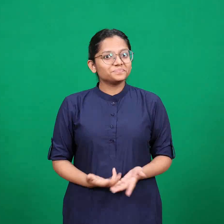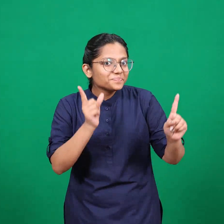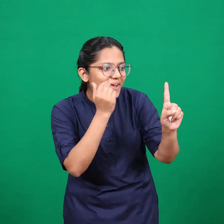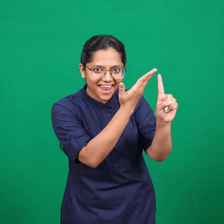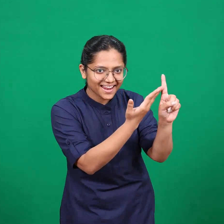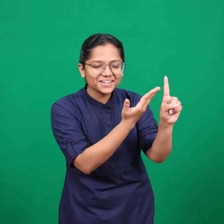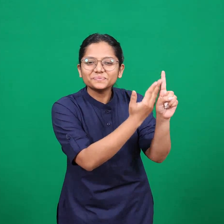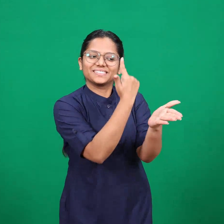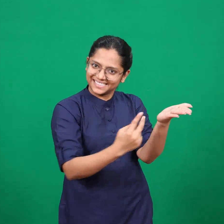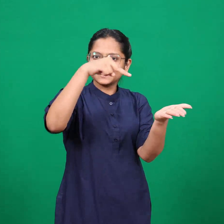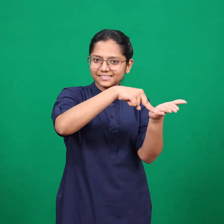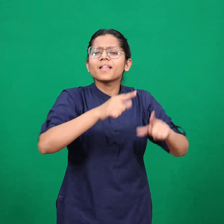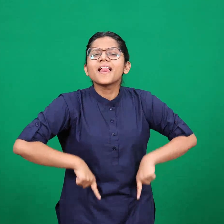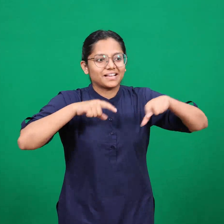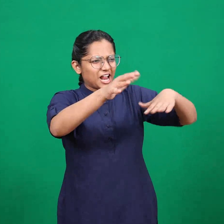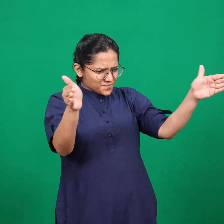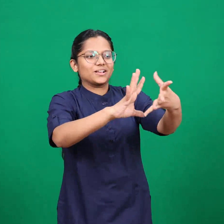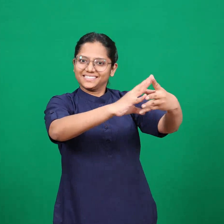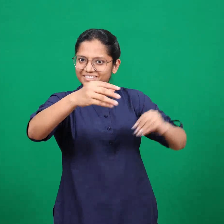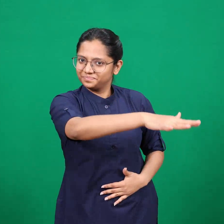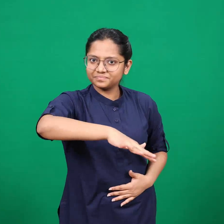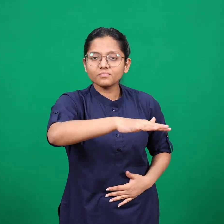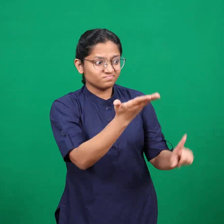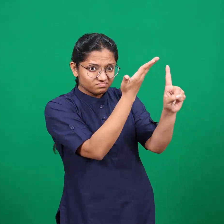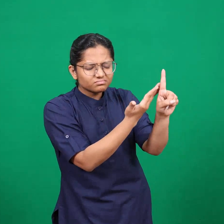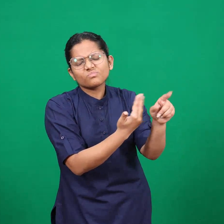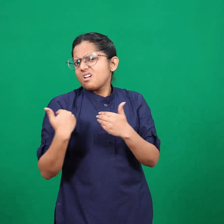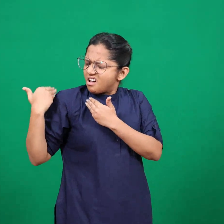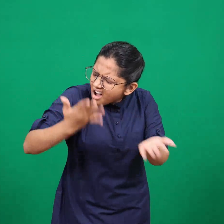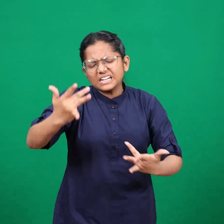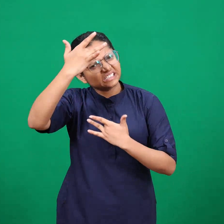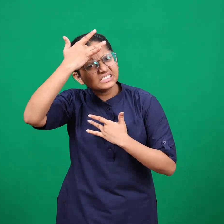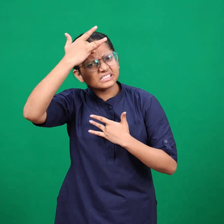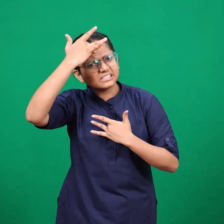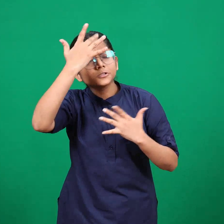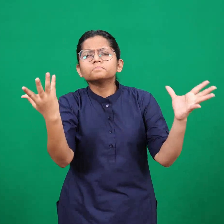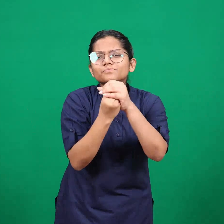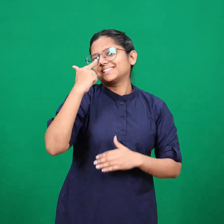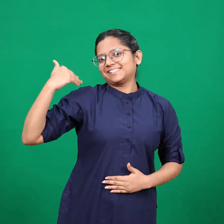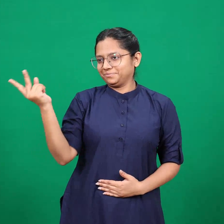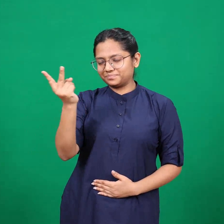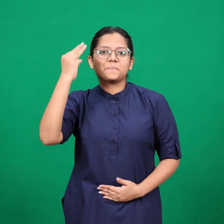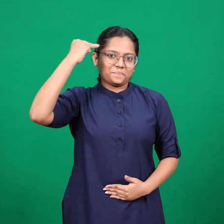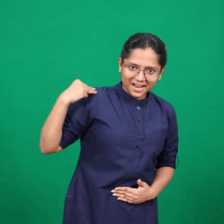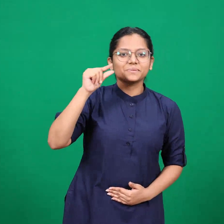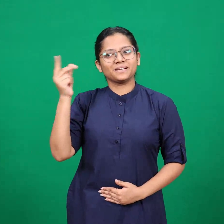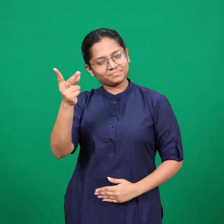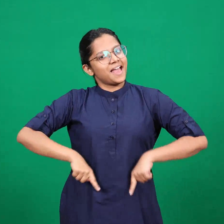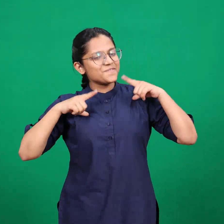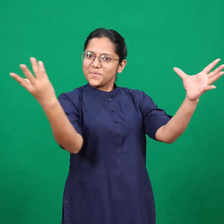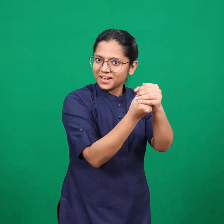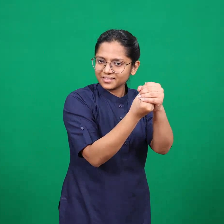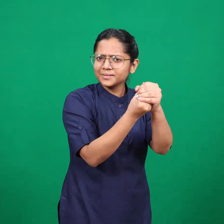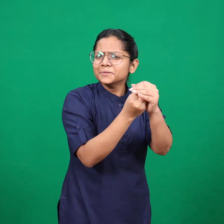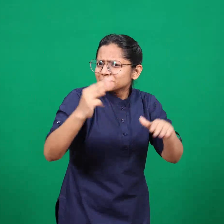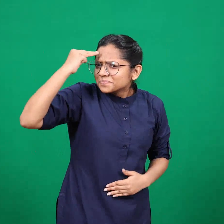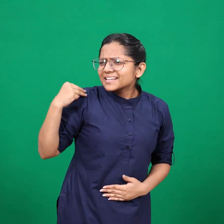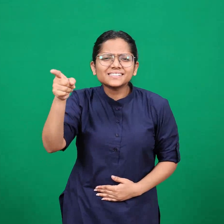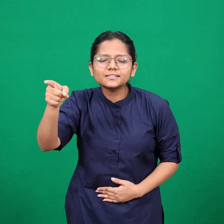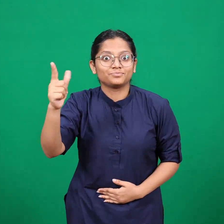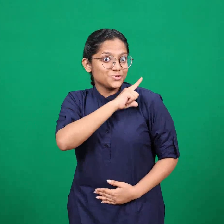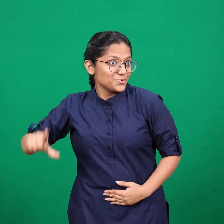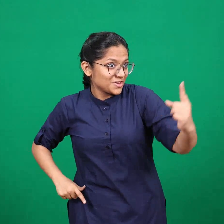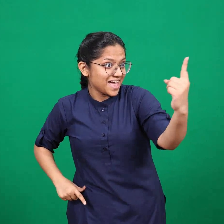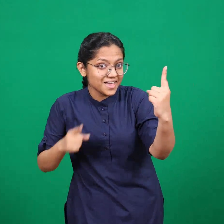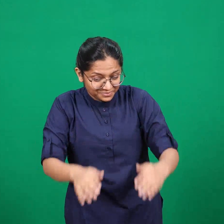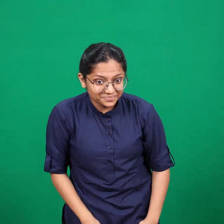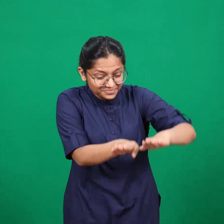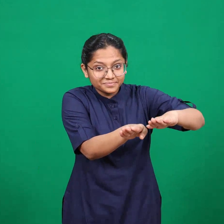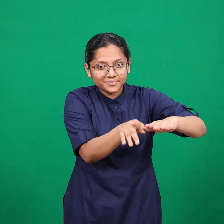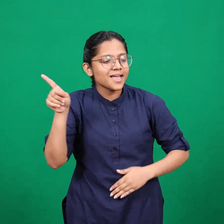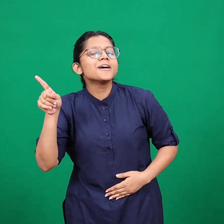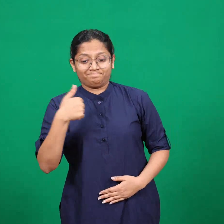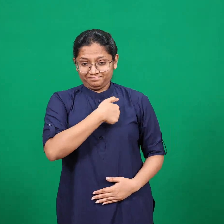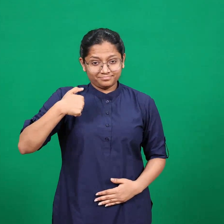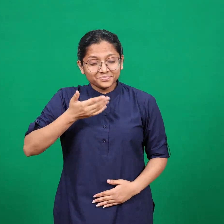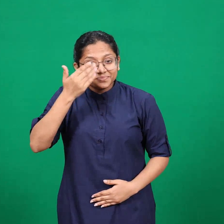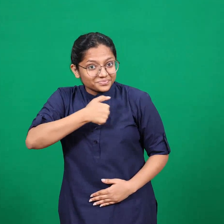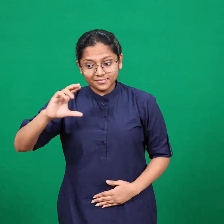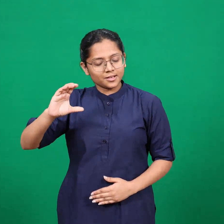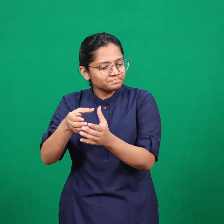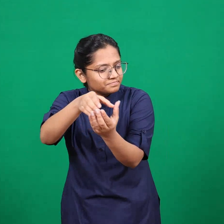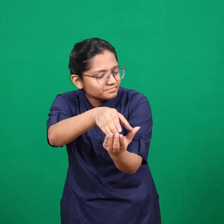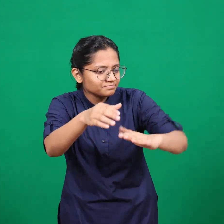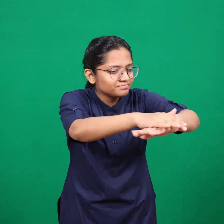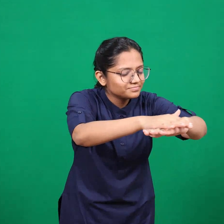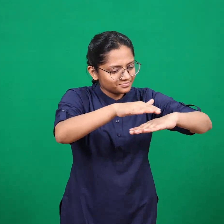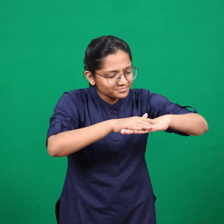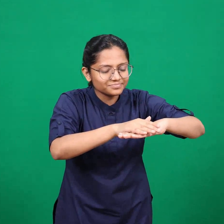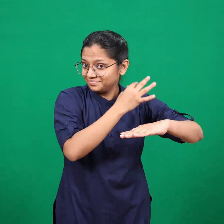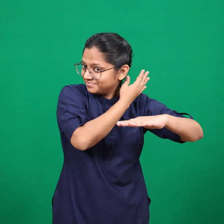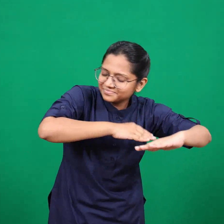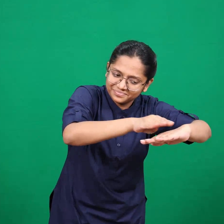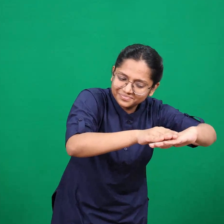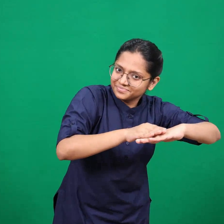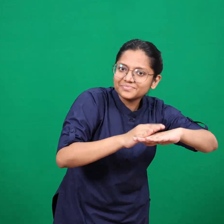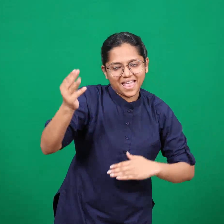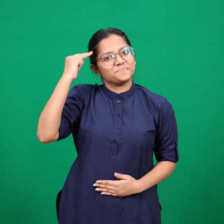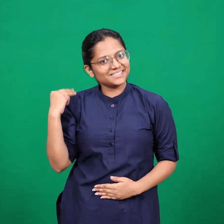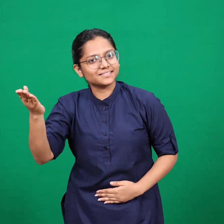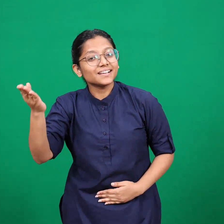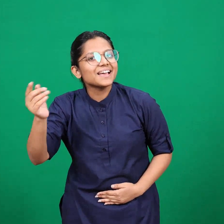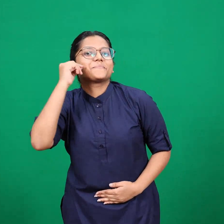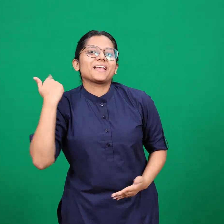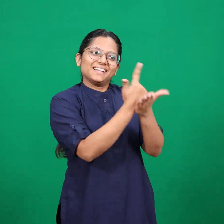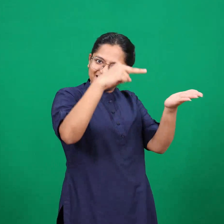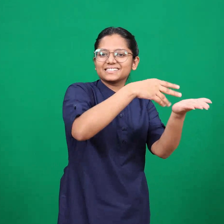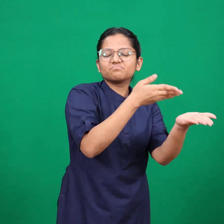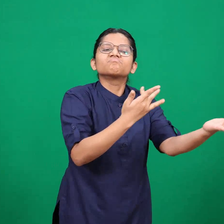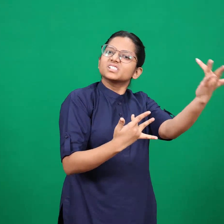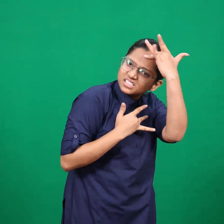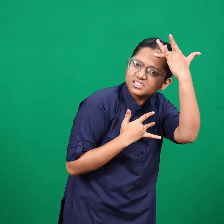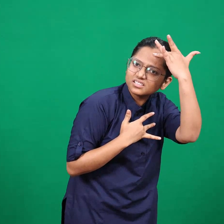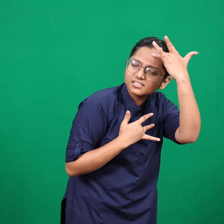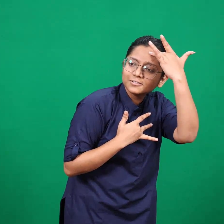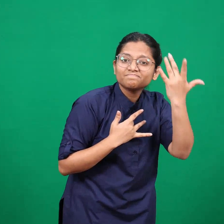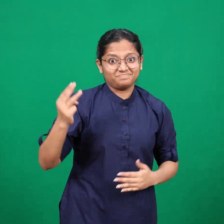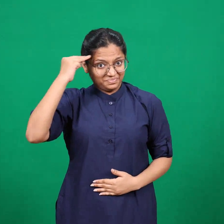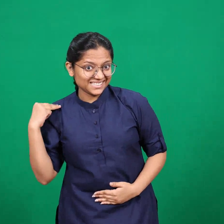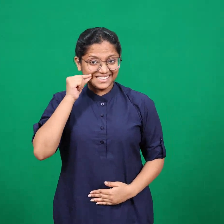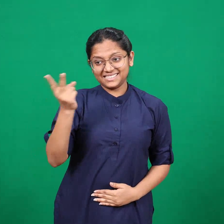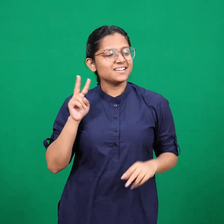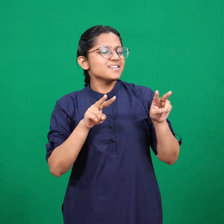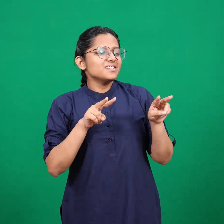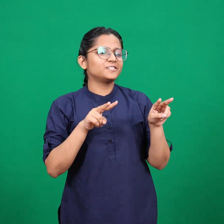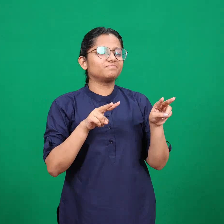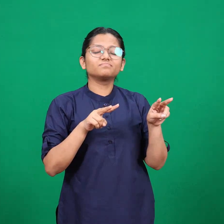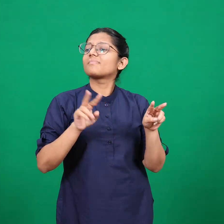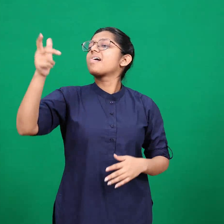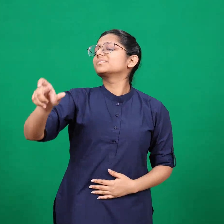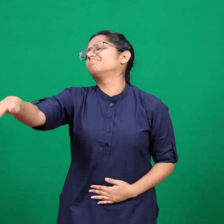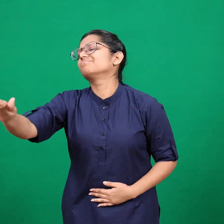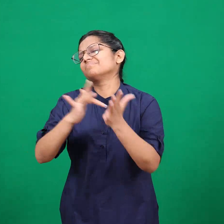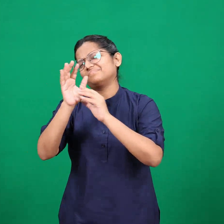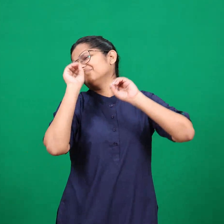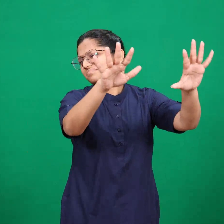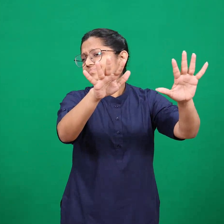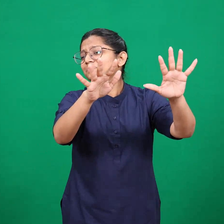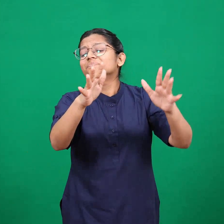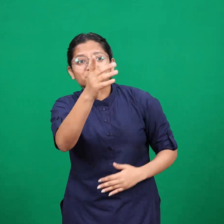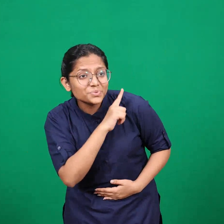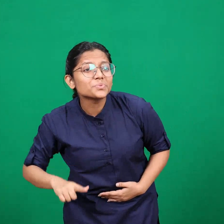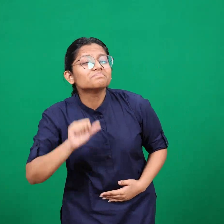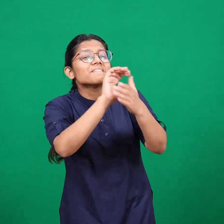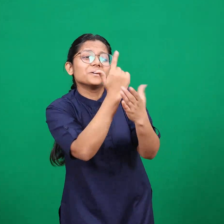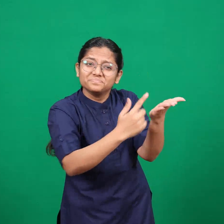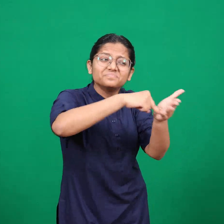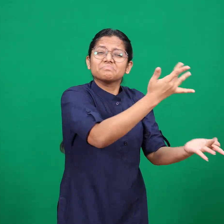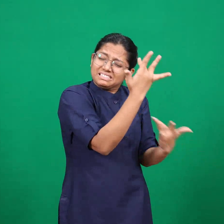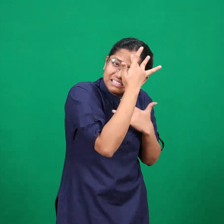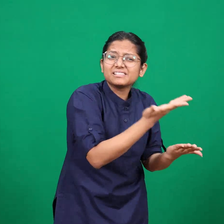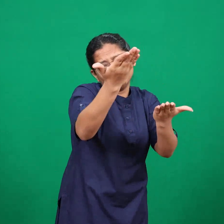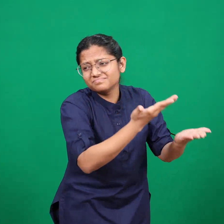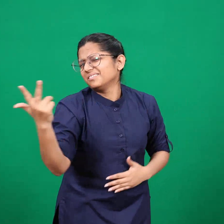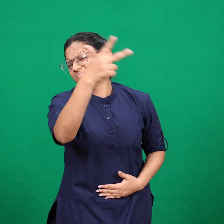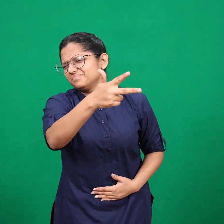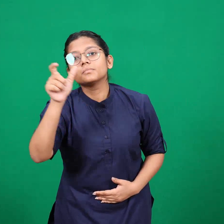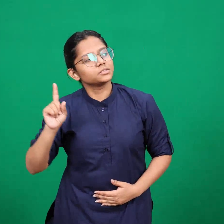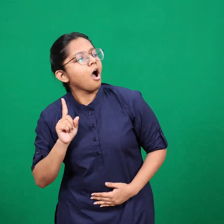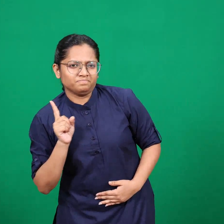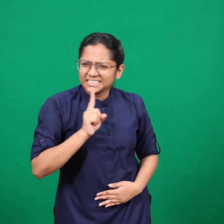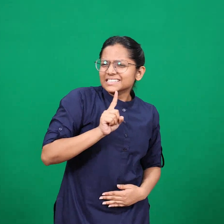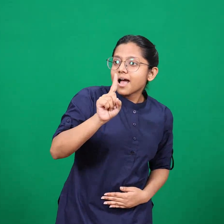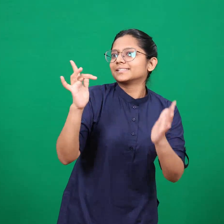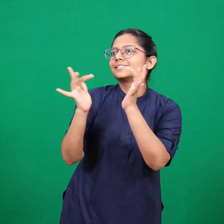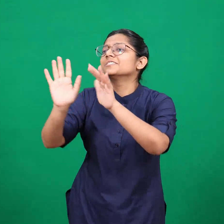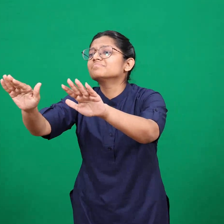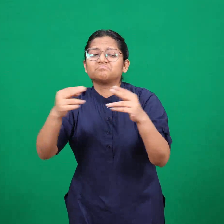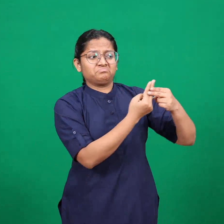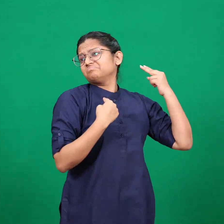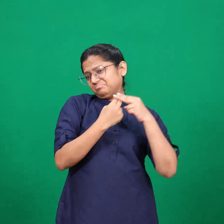At this time a man named Lazarus was sick. He lived in Bethany, the village of Mary and her sister Martha. (Mary, whose brother Lazarus was sick, was to anoint the Lord with perfume and wipe His feet with her hair.) So the sisters sent word to Jesus, "Lord, the one You love is sick."